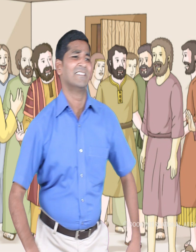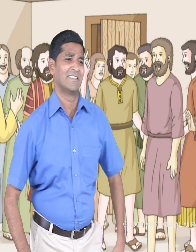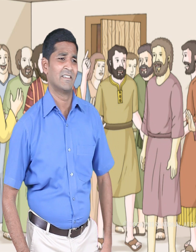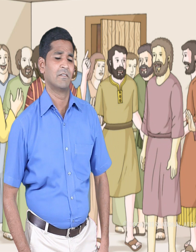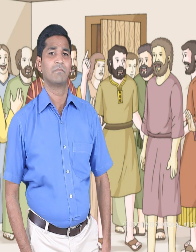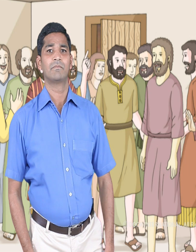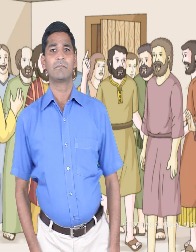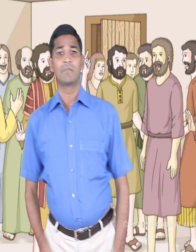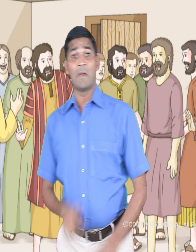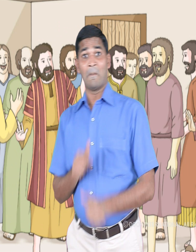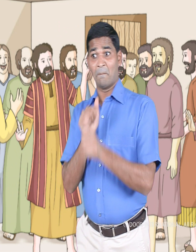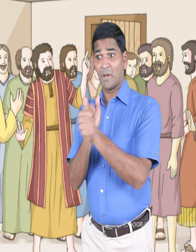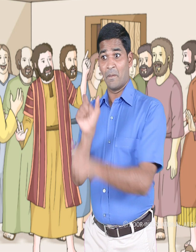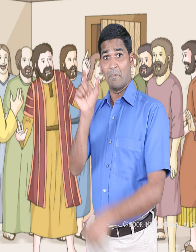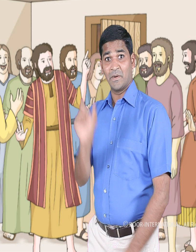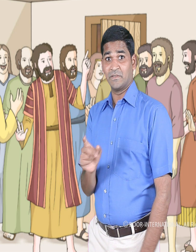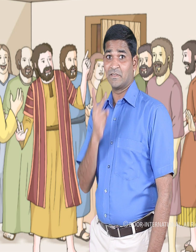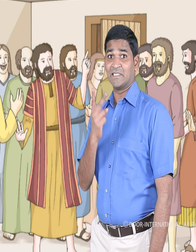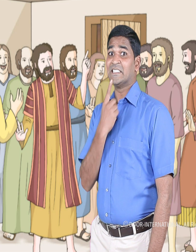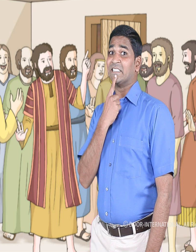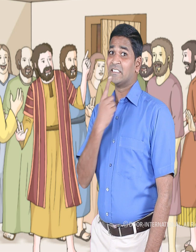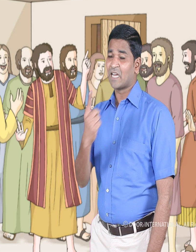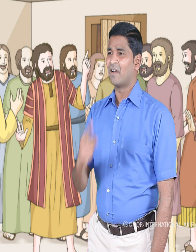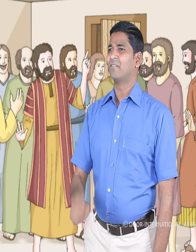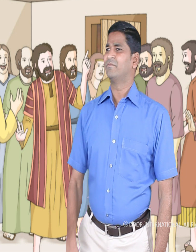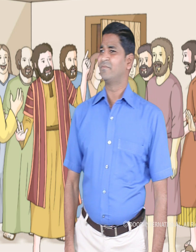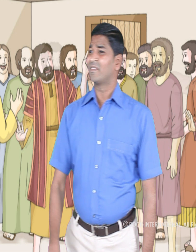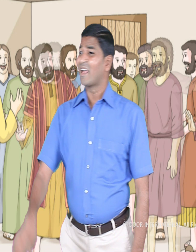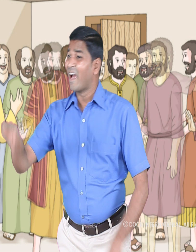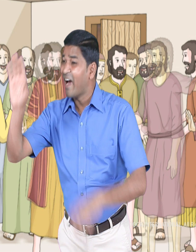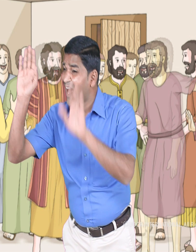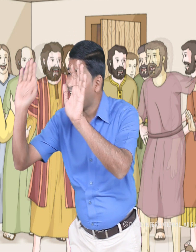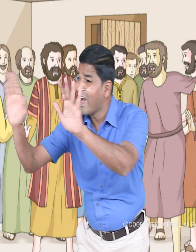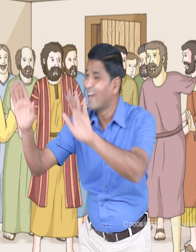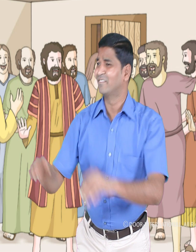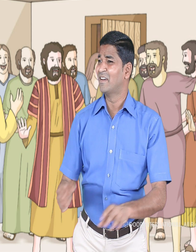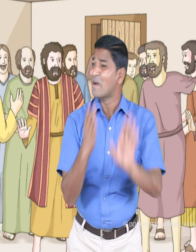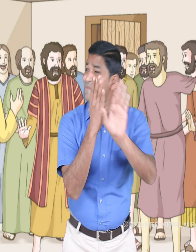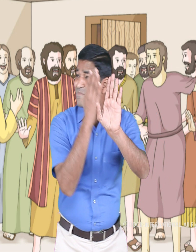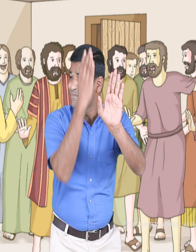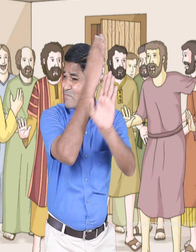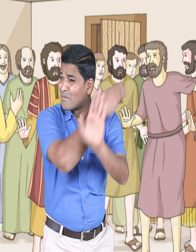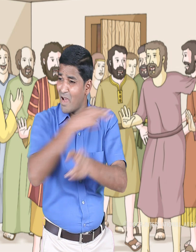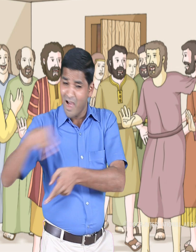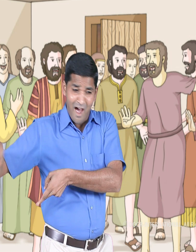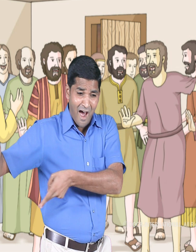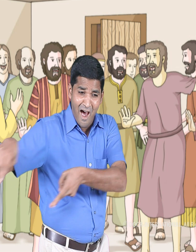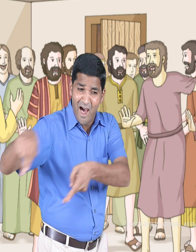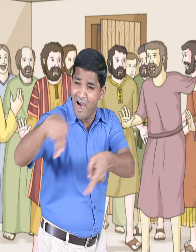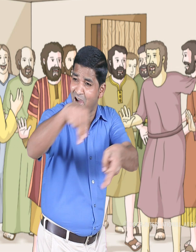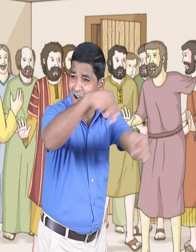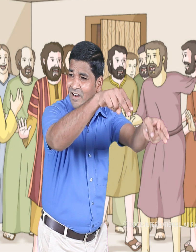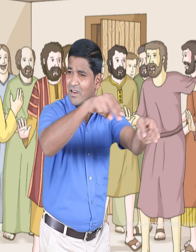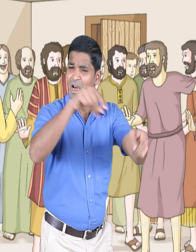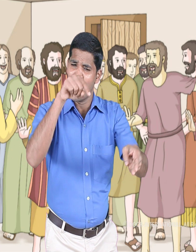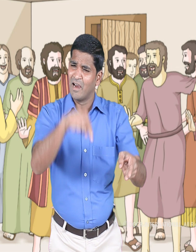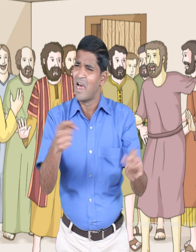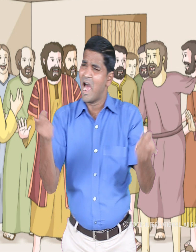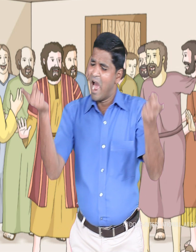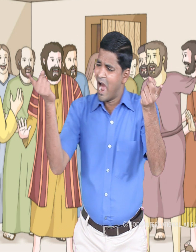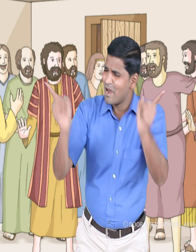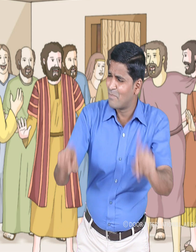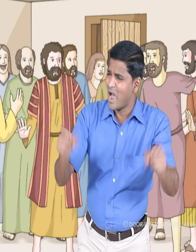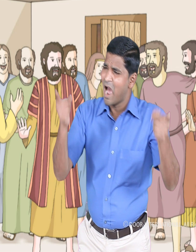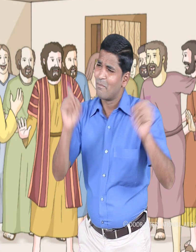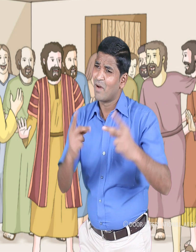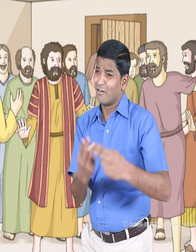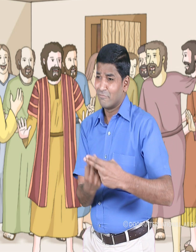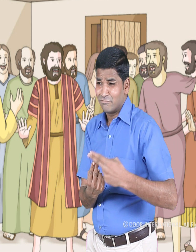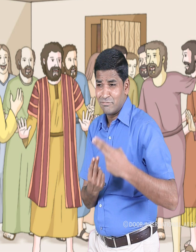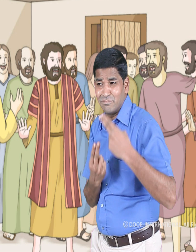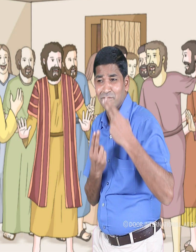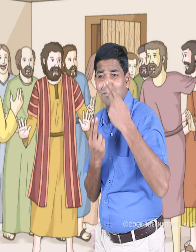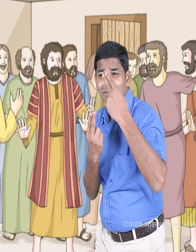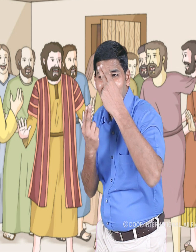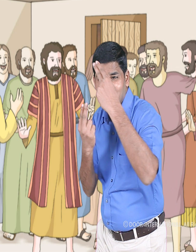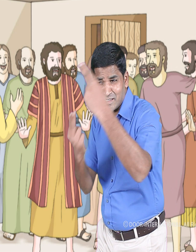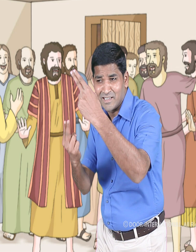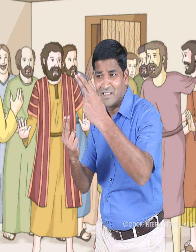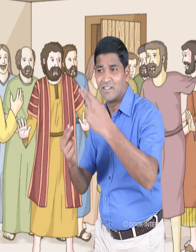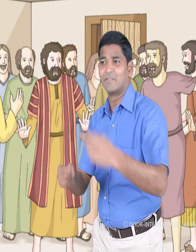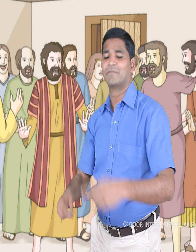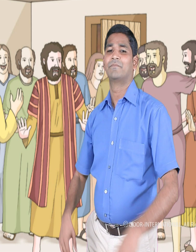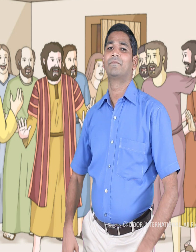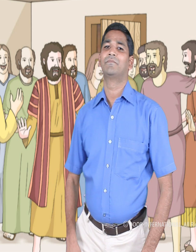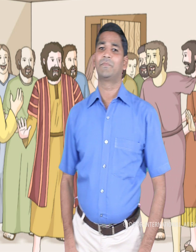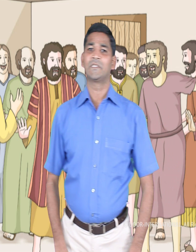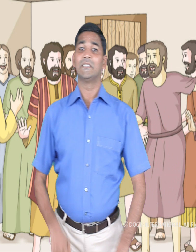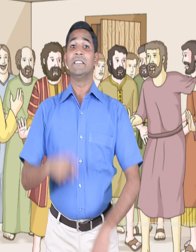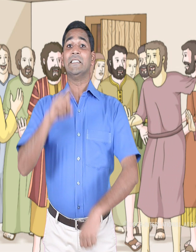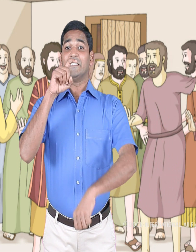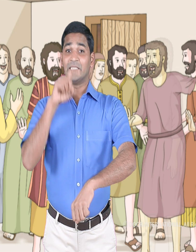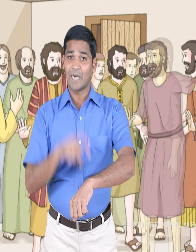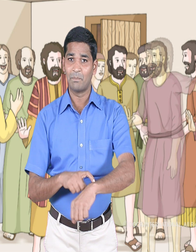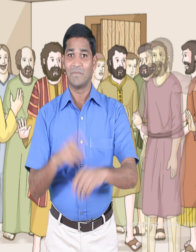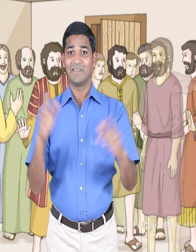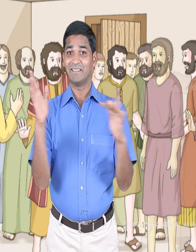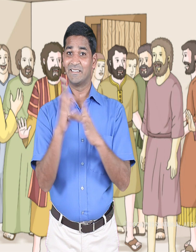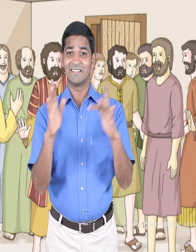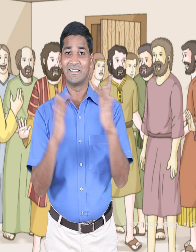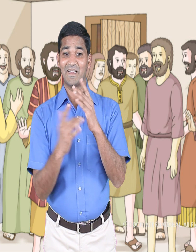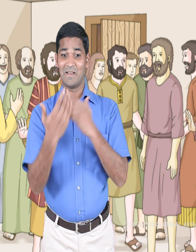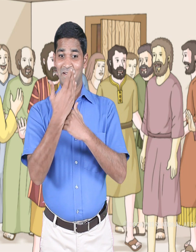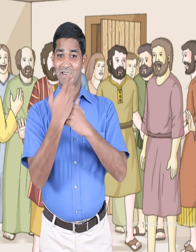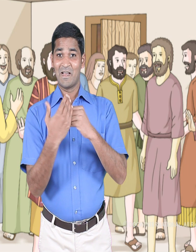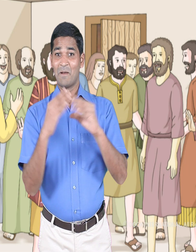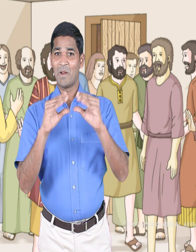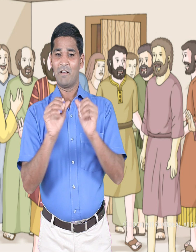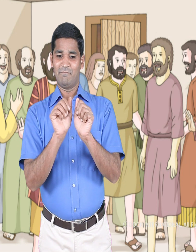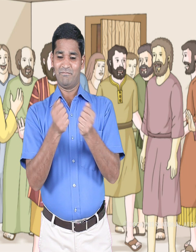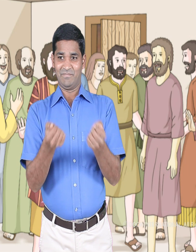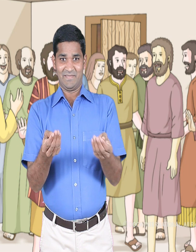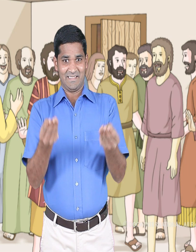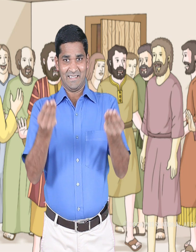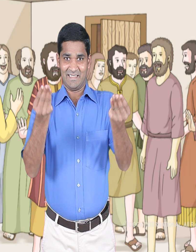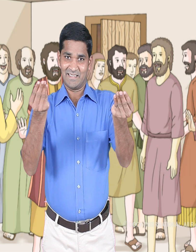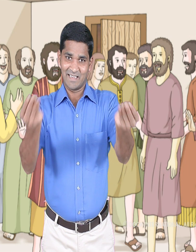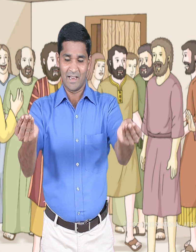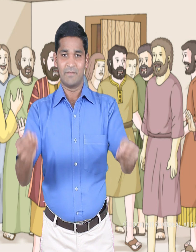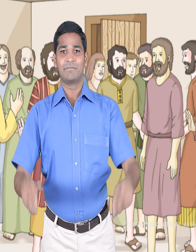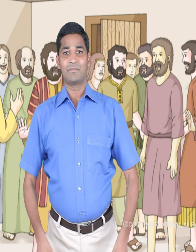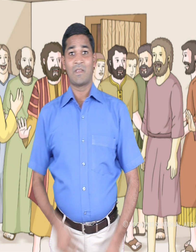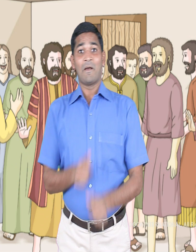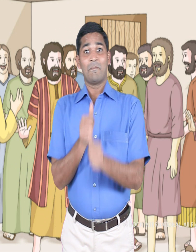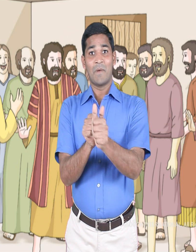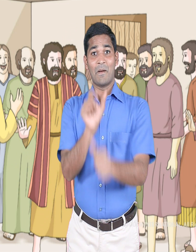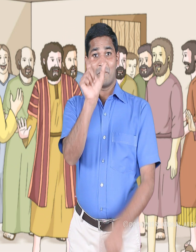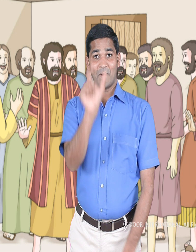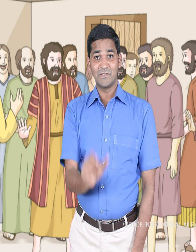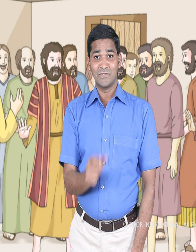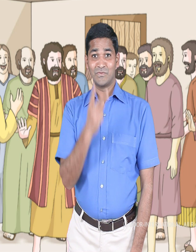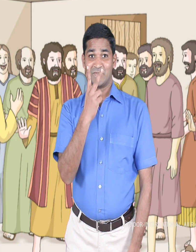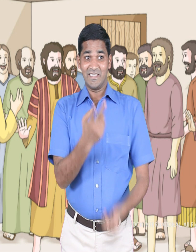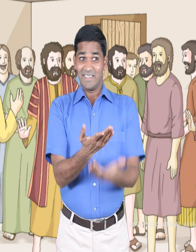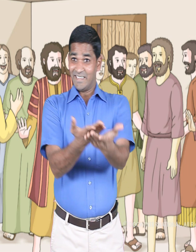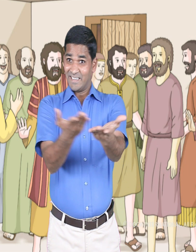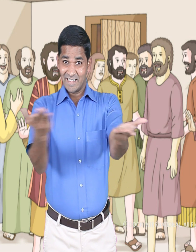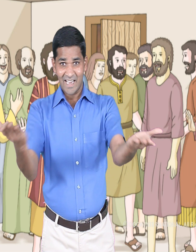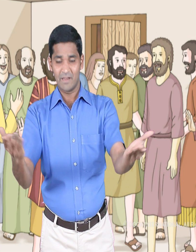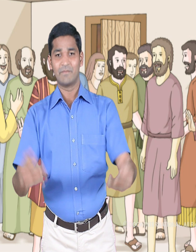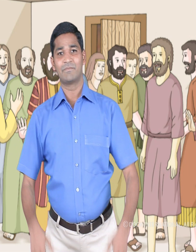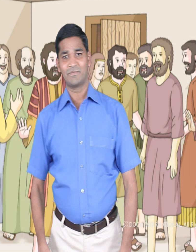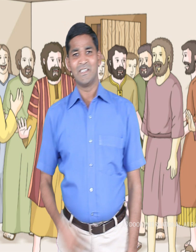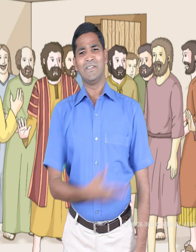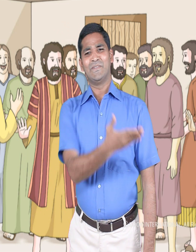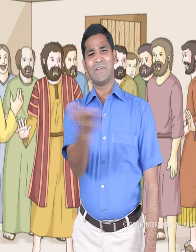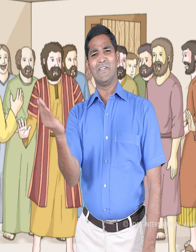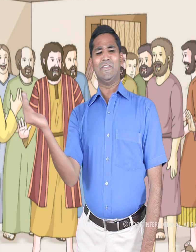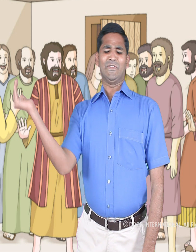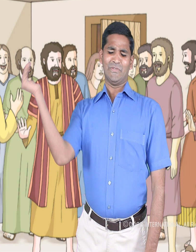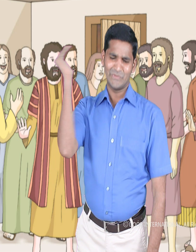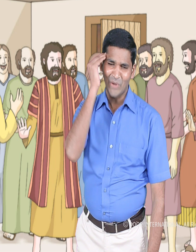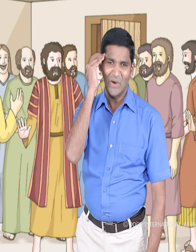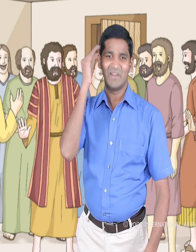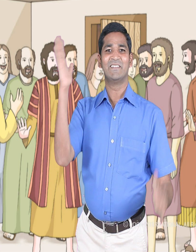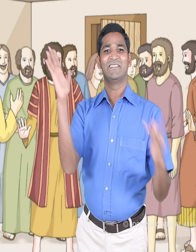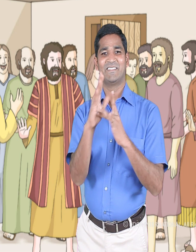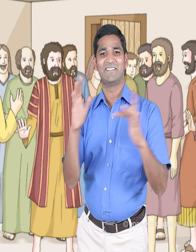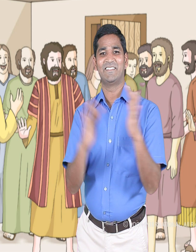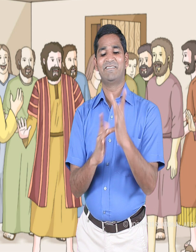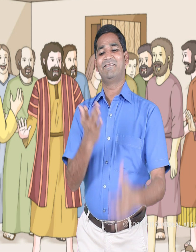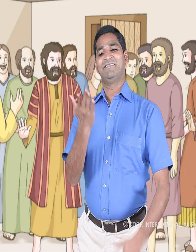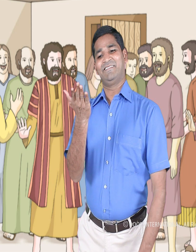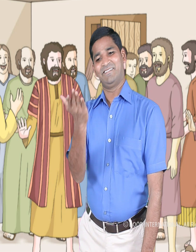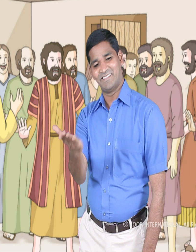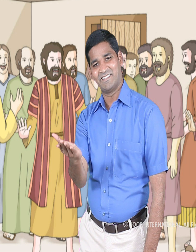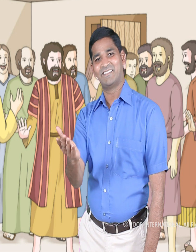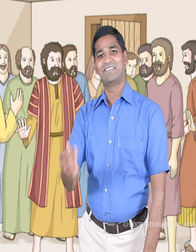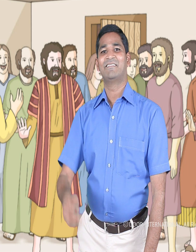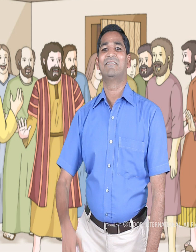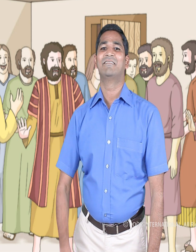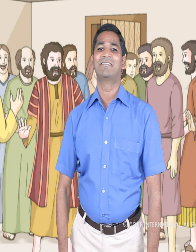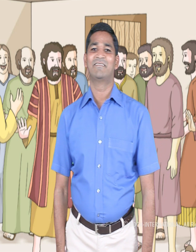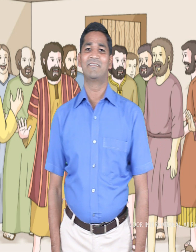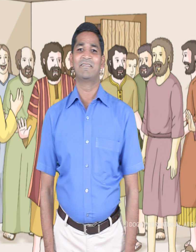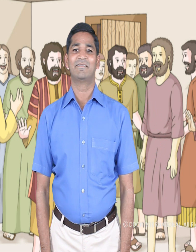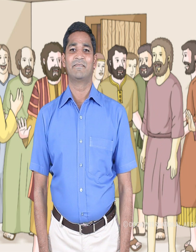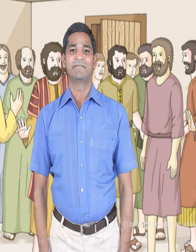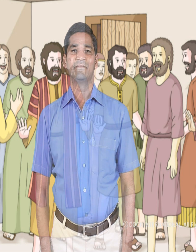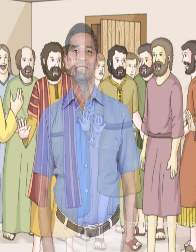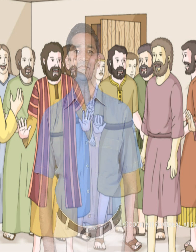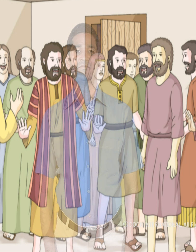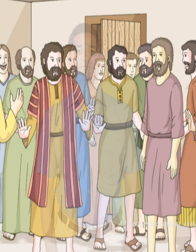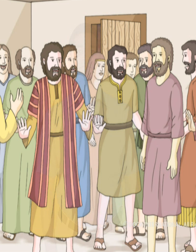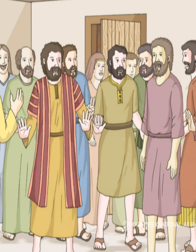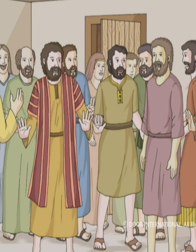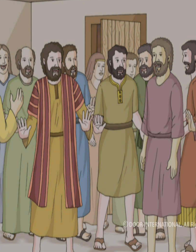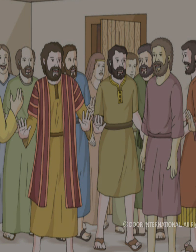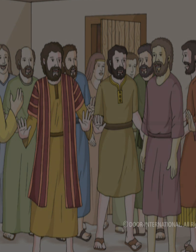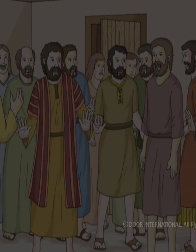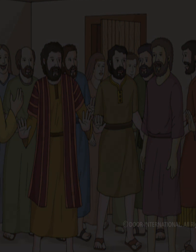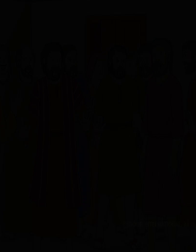Then the two told what had happened on the road, and how they had recognized Jesus in the breaking of the bread.